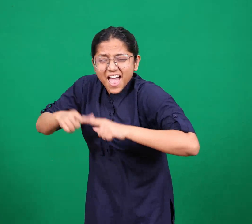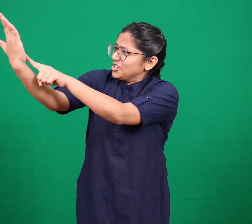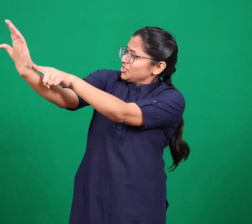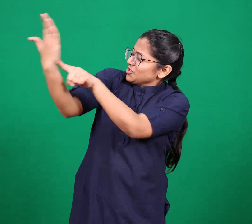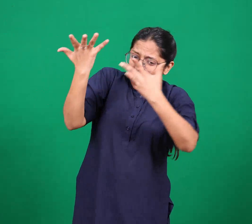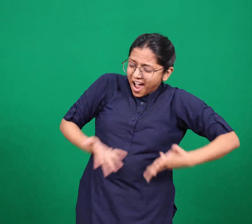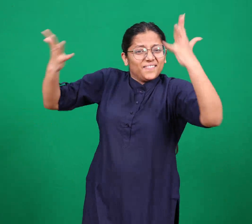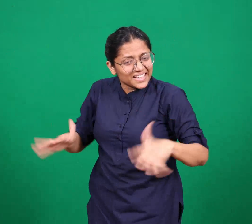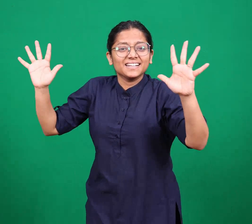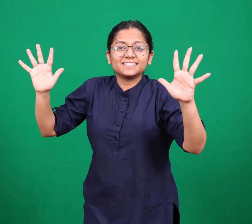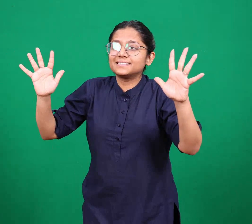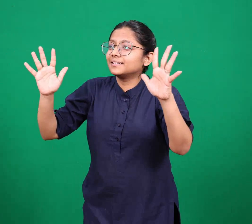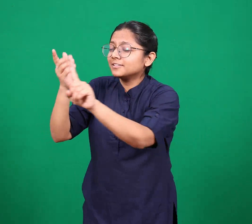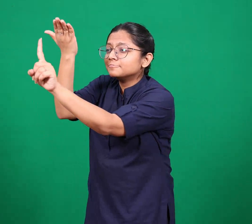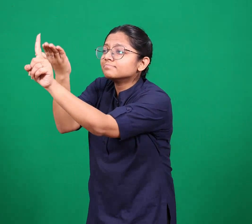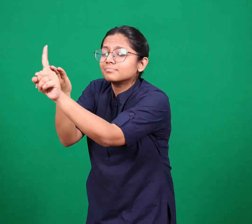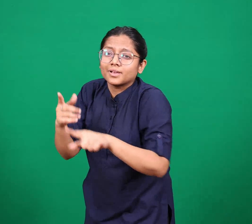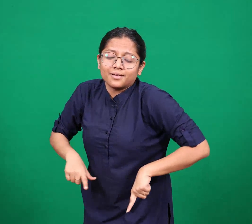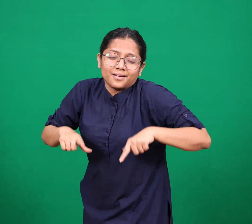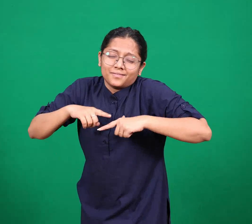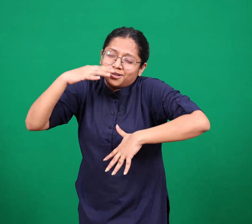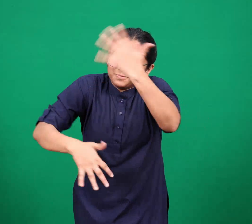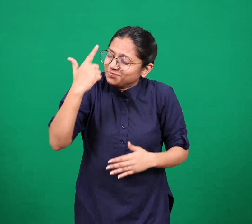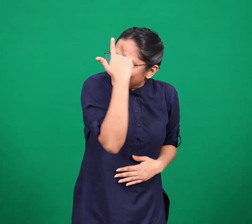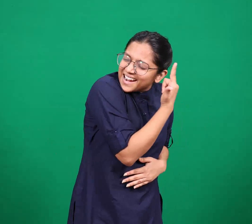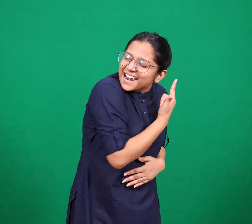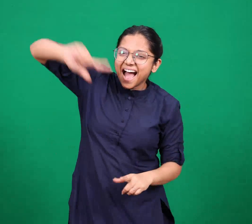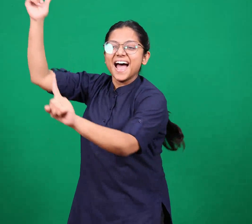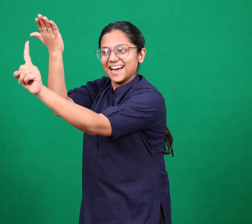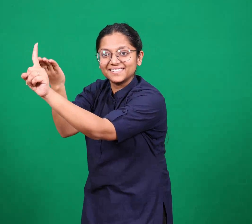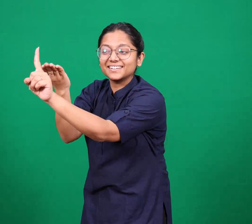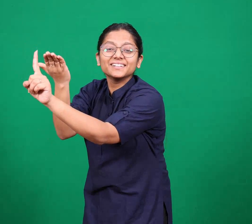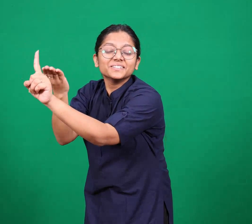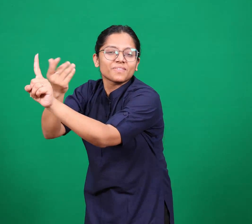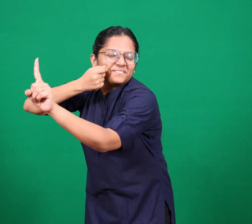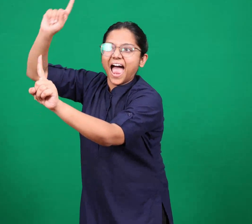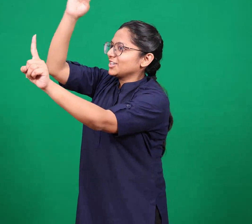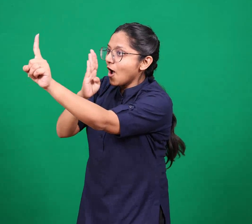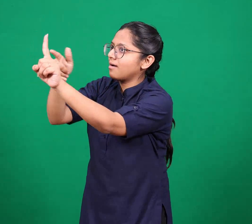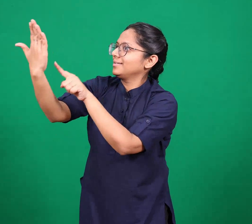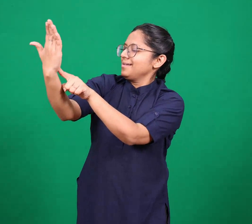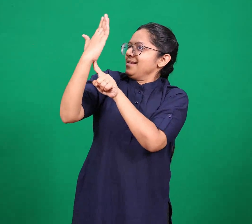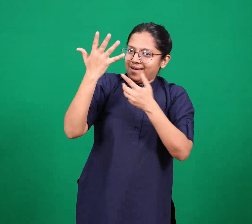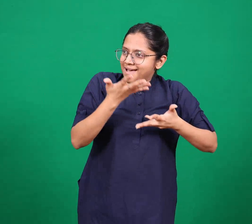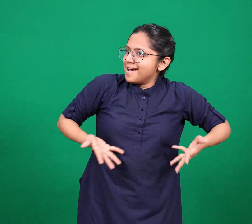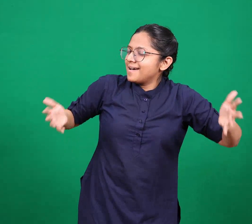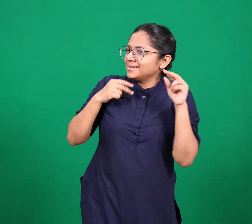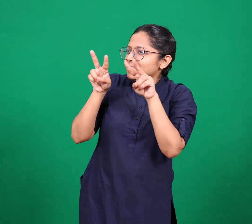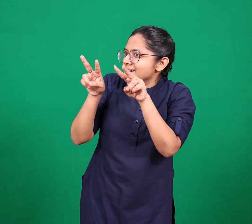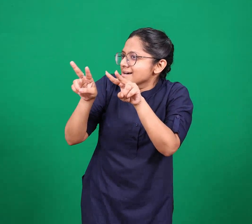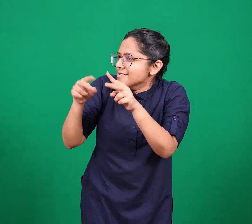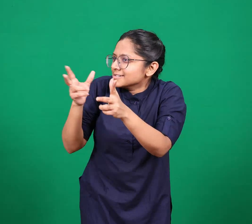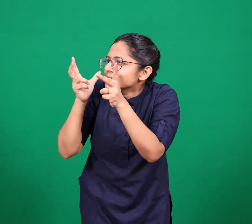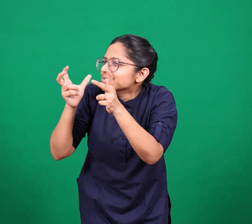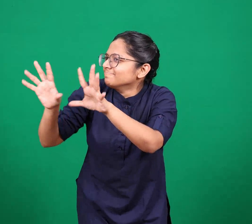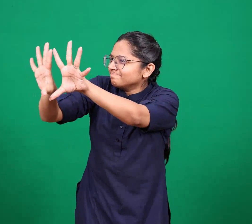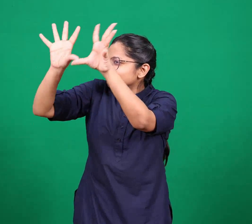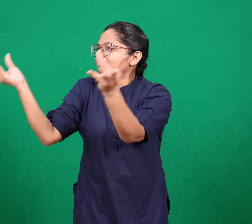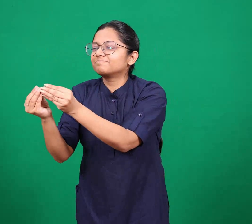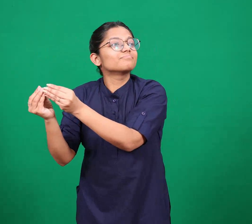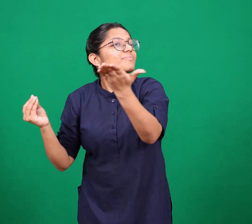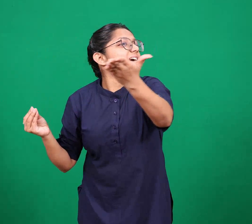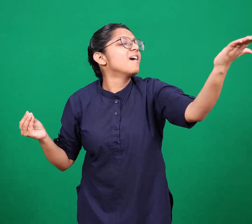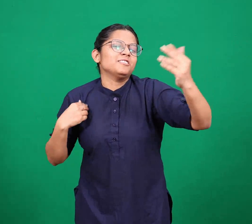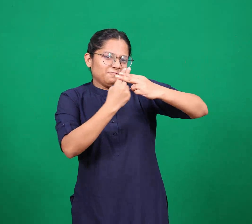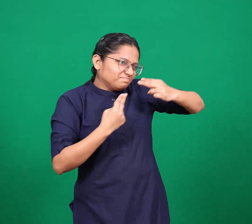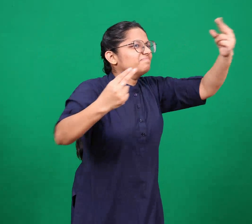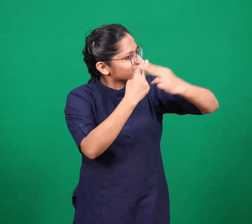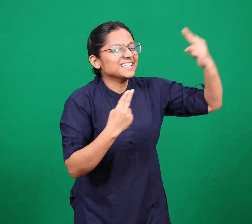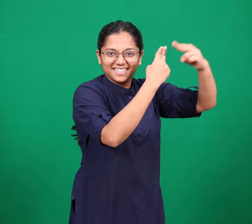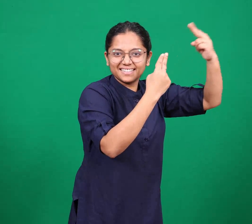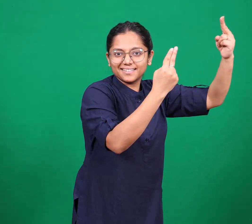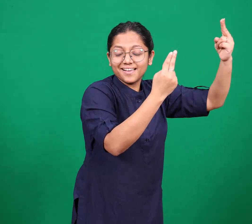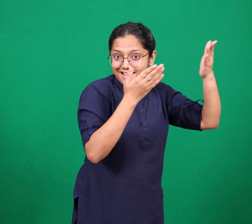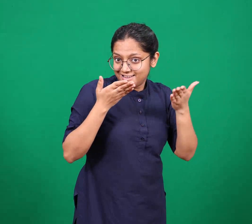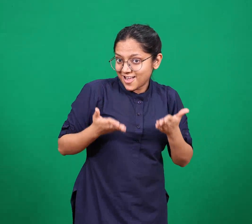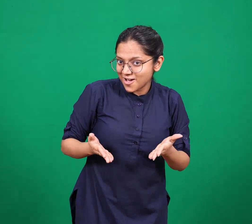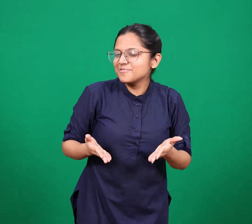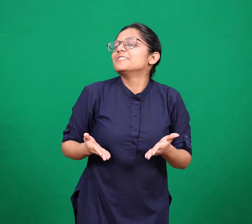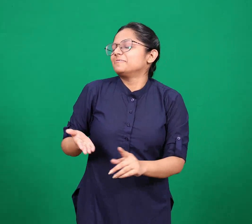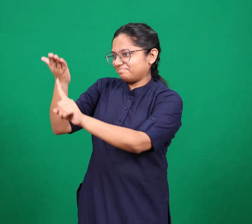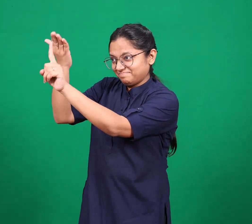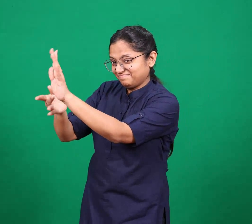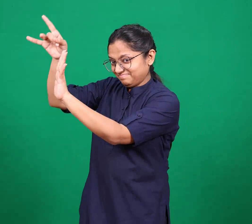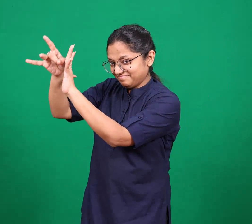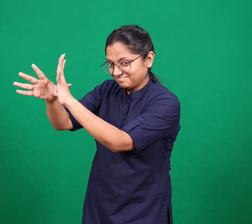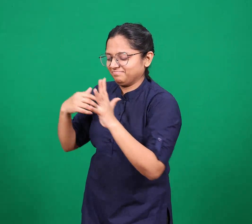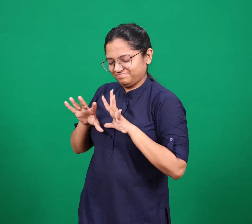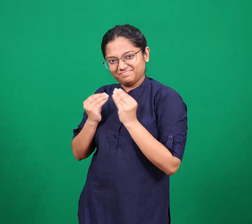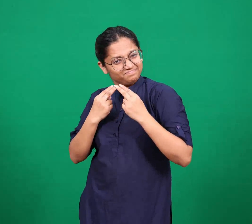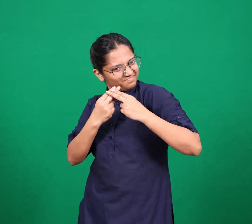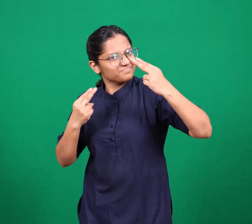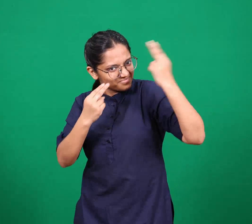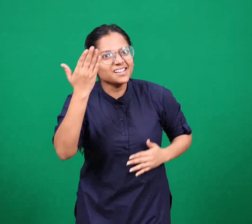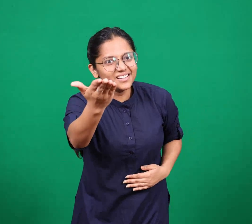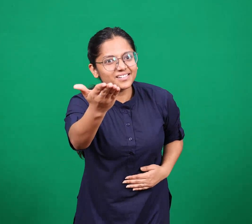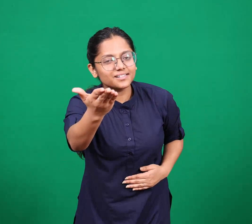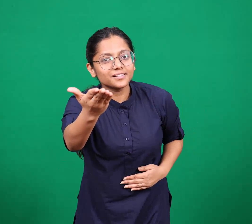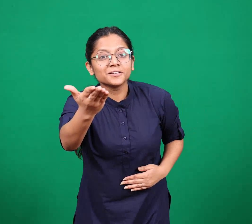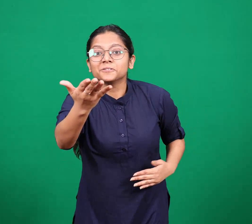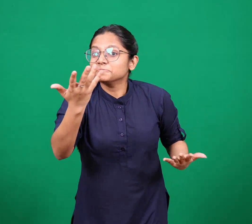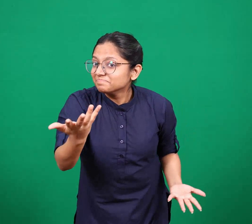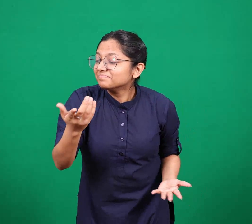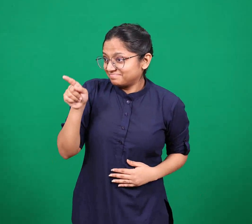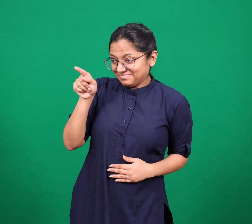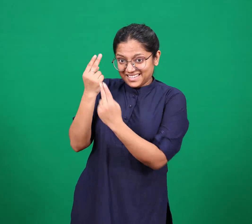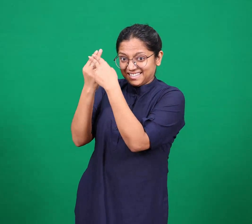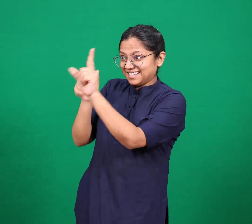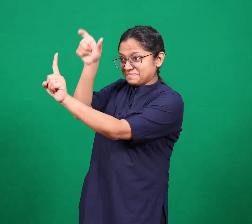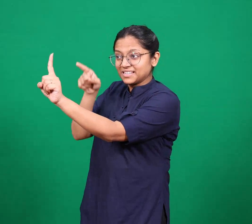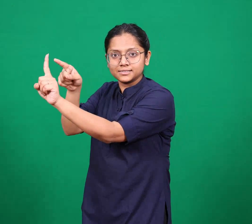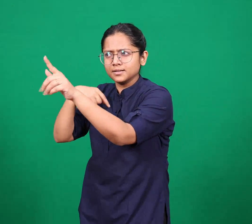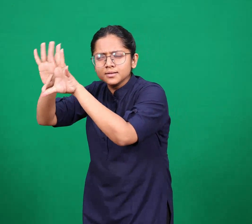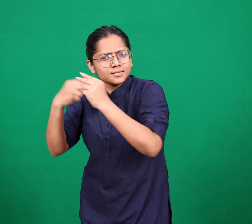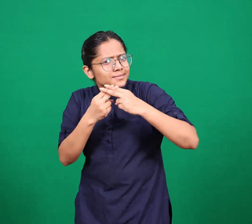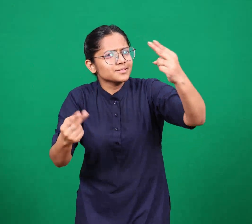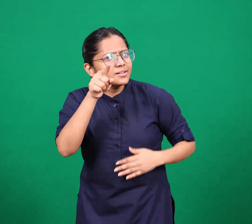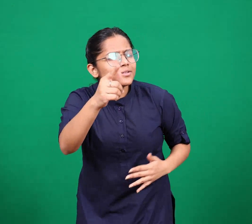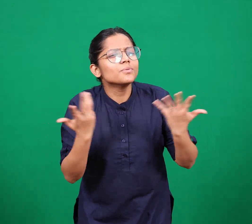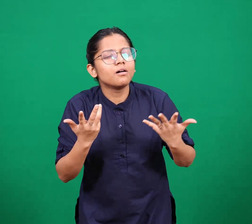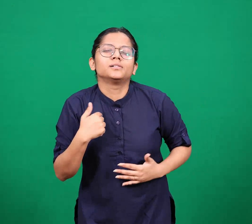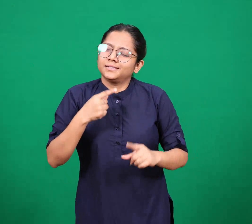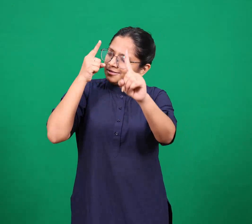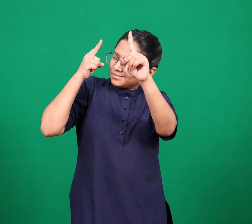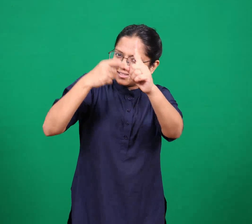we have seen it and testified to it, and we proclaim to you the eternal life that was with the Father and was revealed to us.